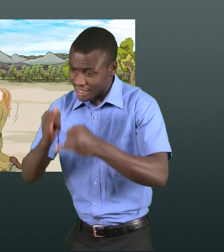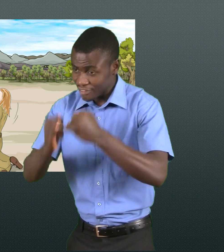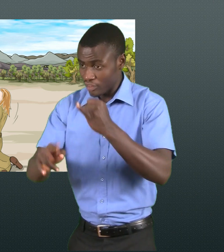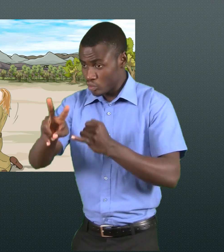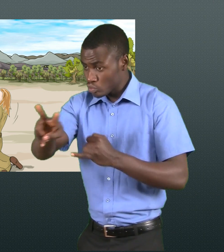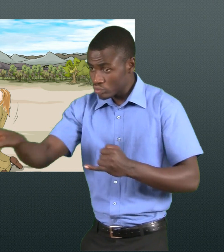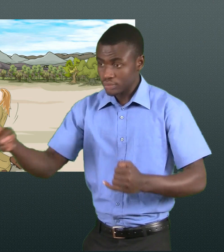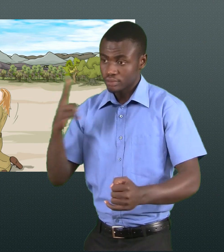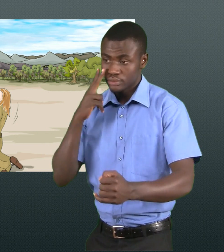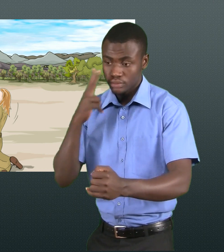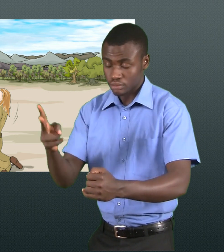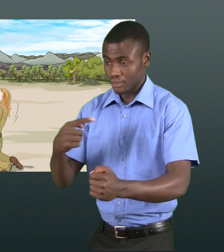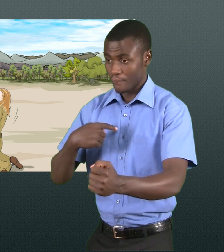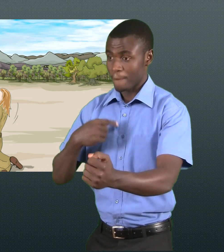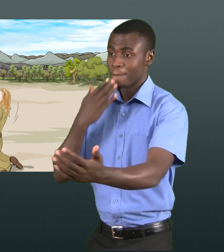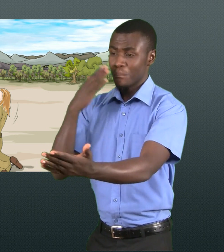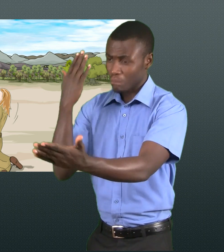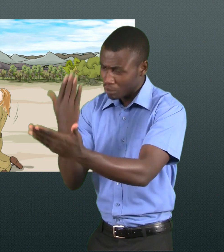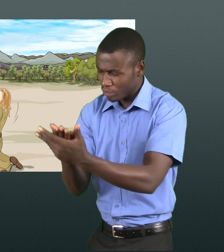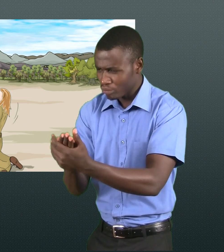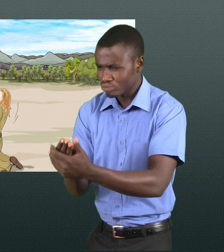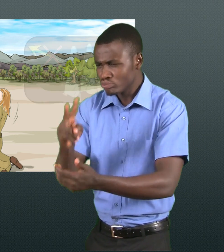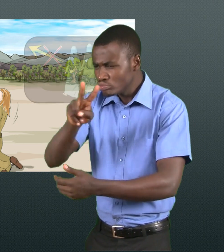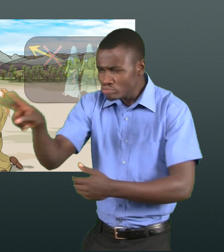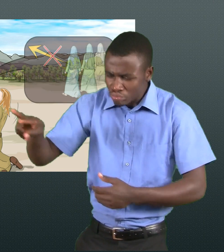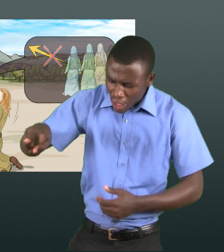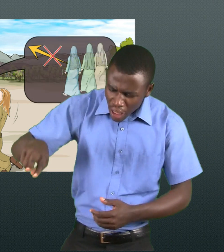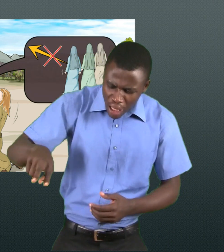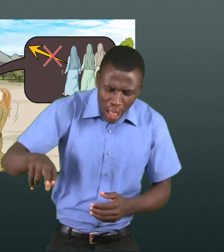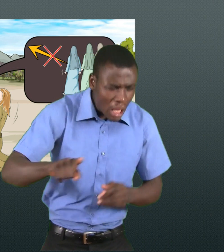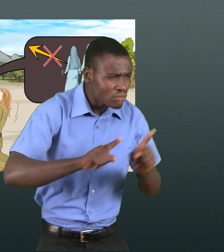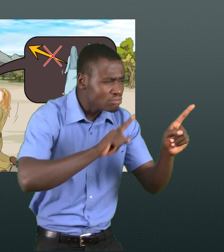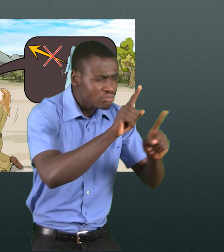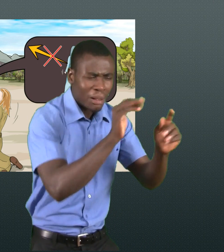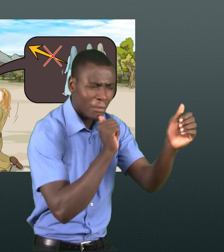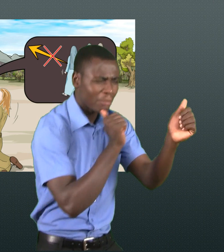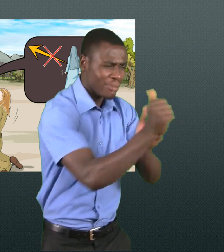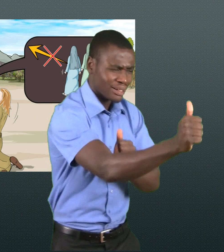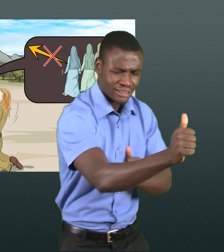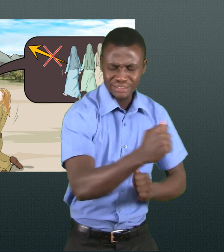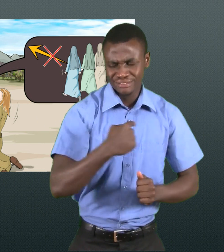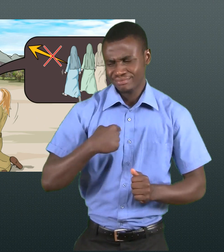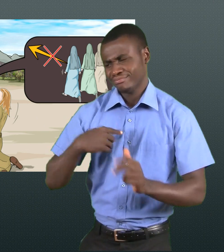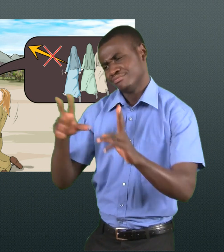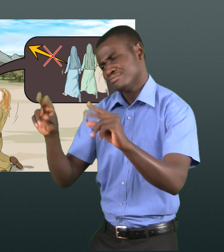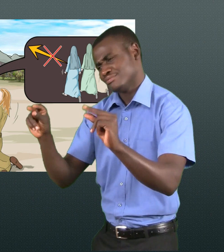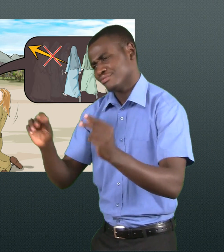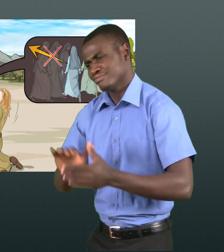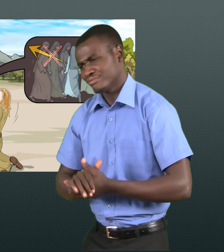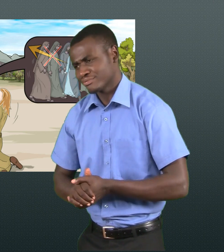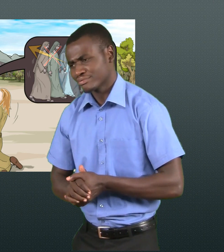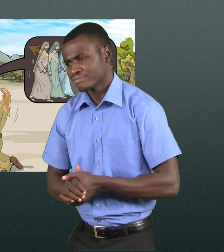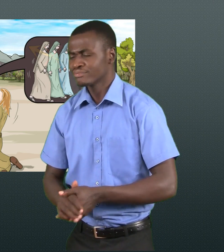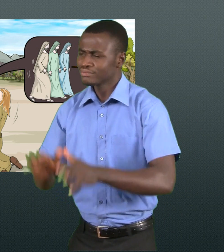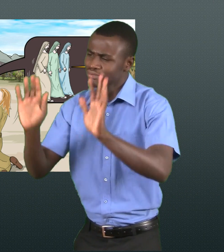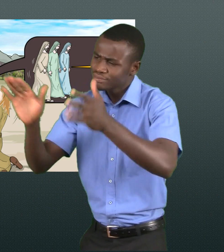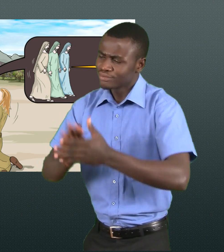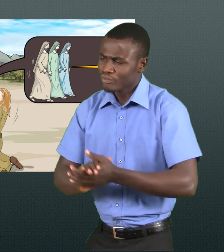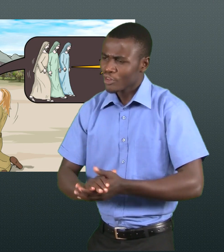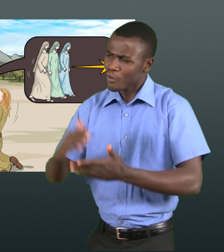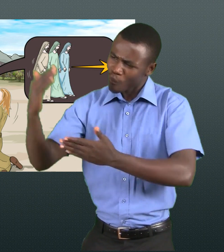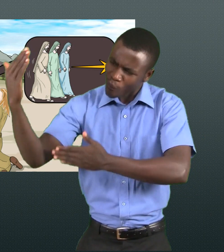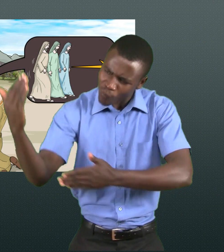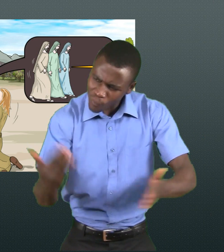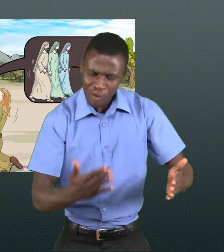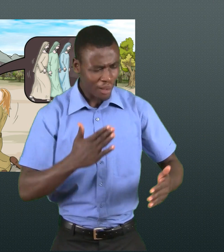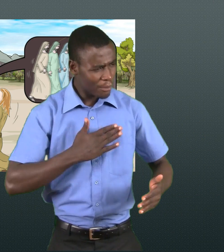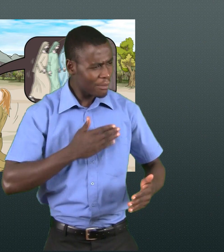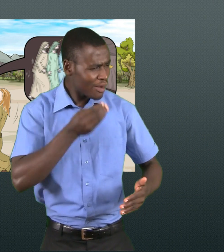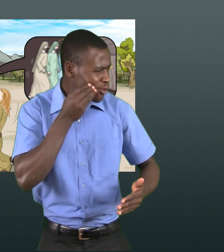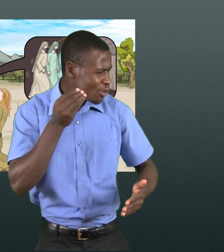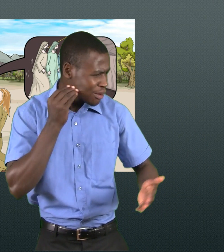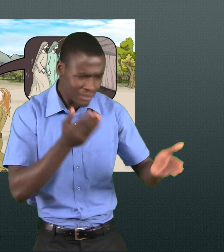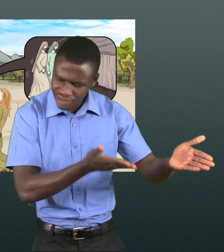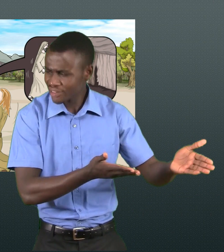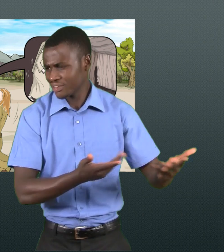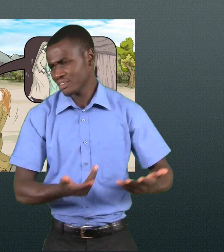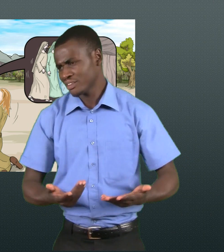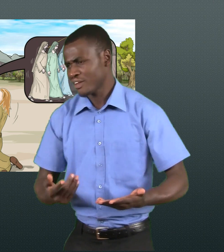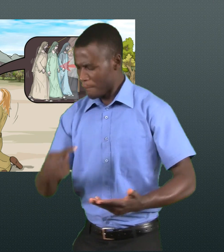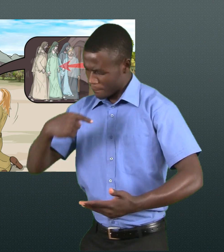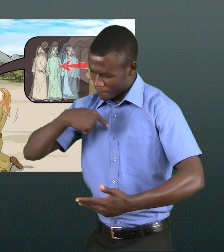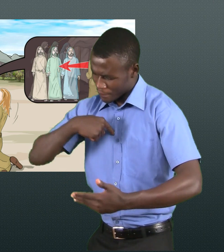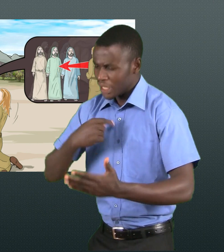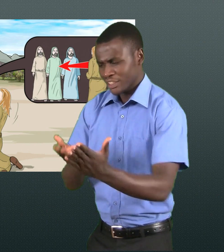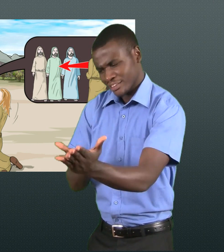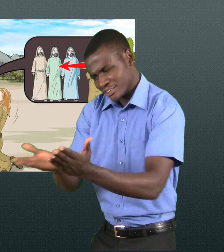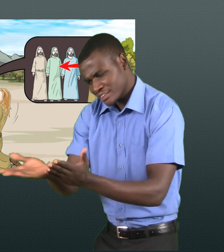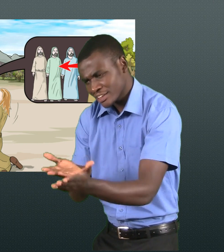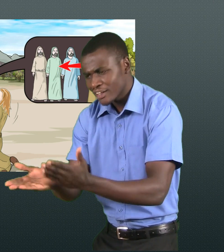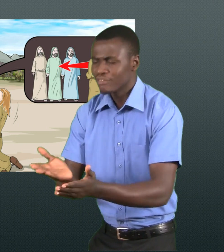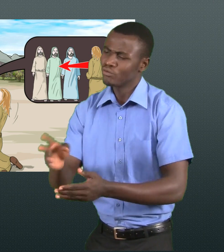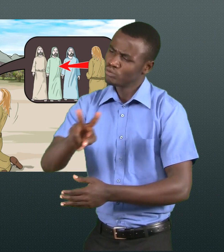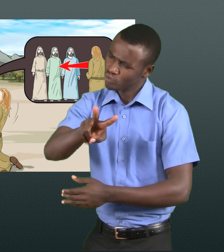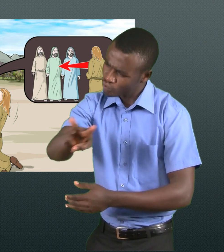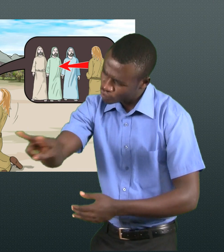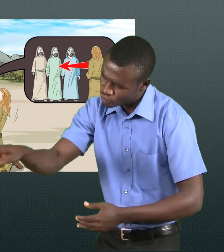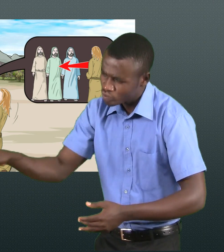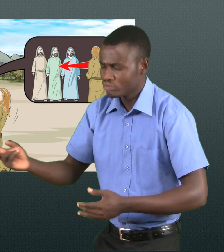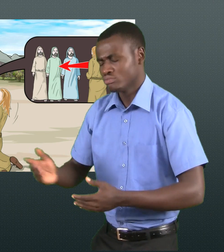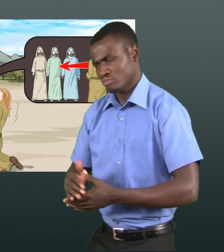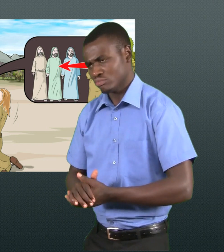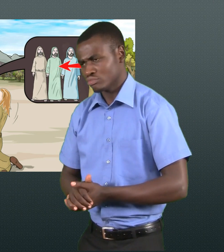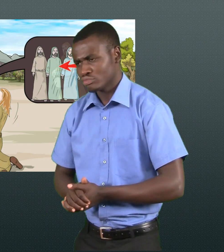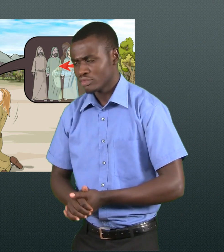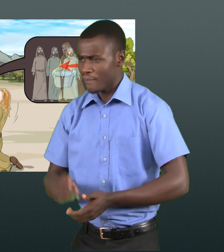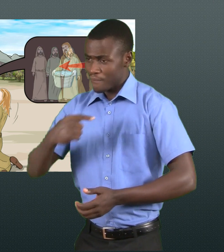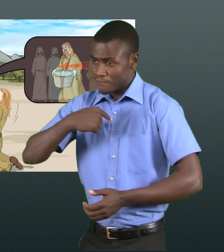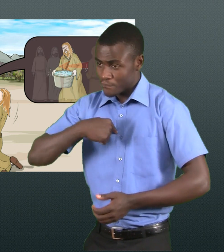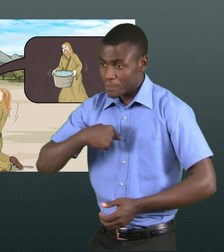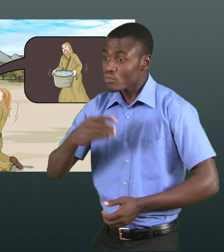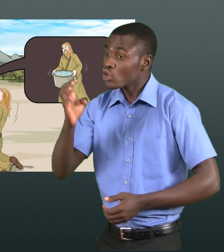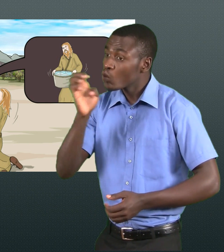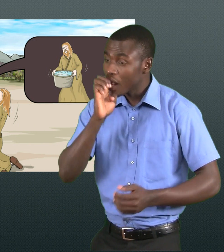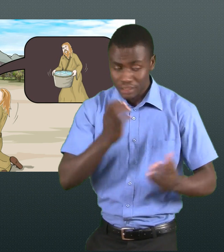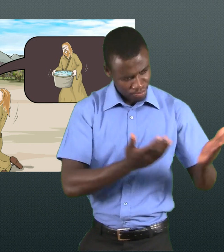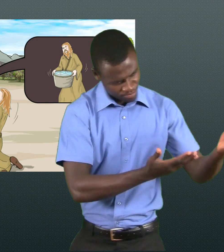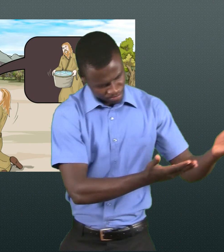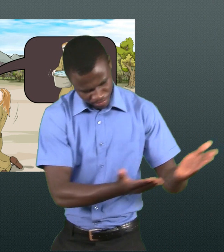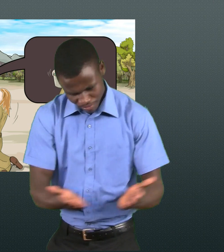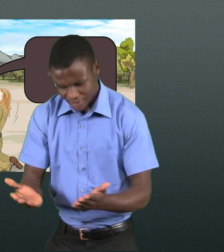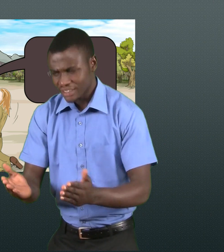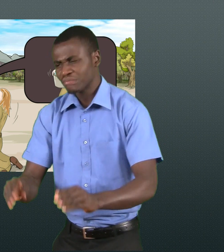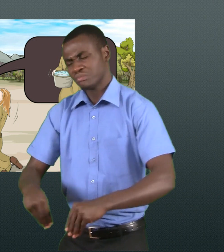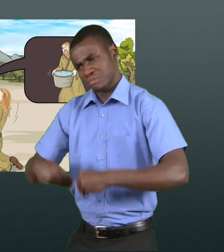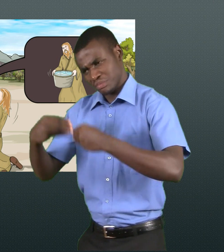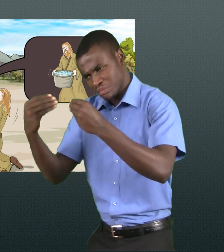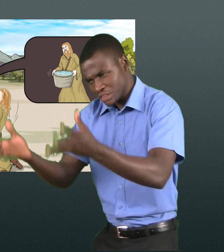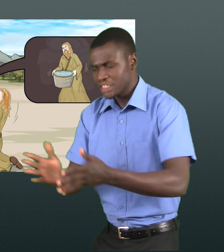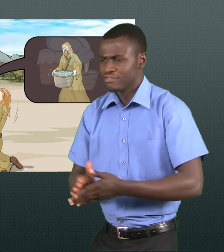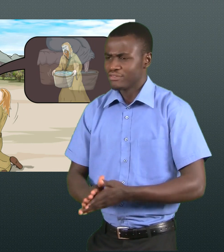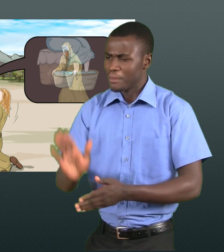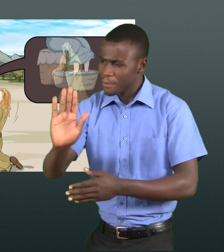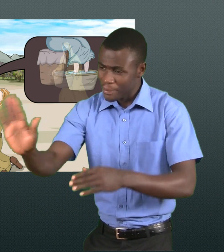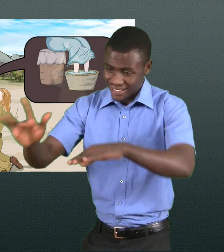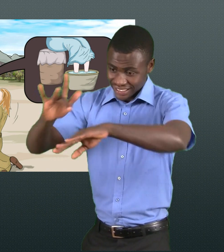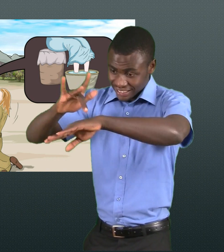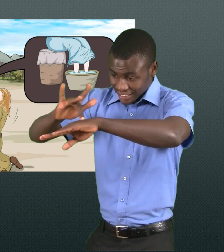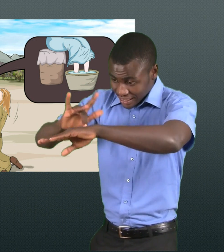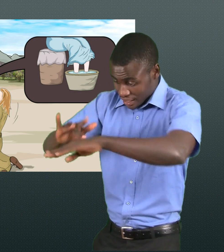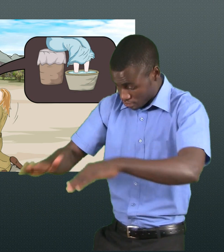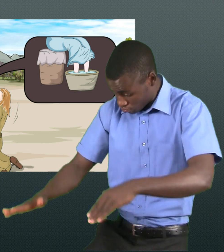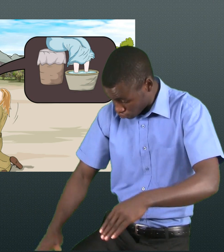“My lord,” said Abraham, “if I have found favor in your sight, please do not pass your servant by.